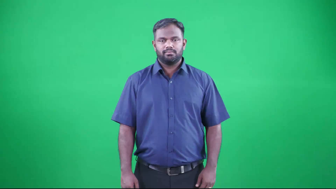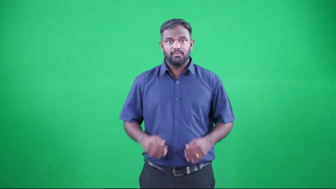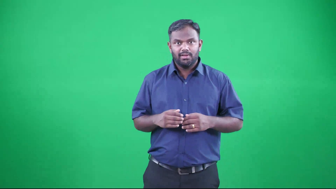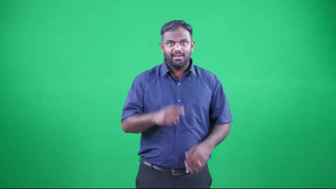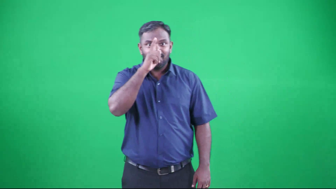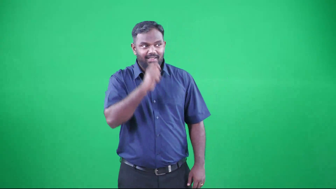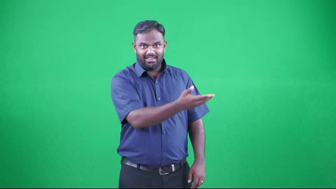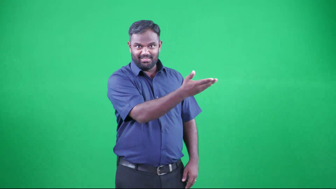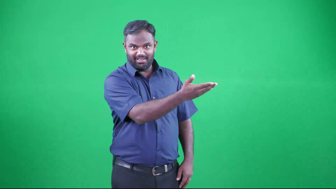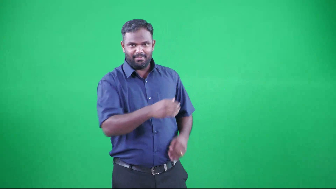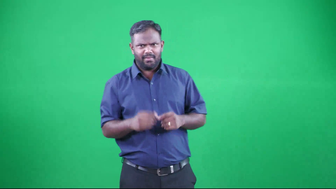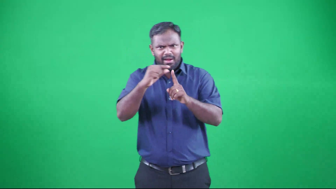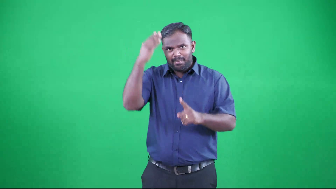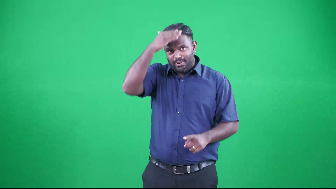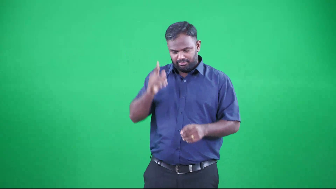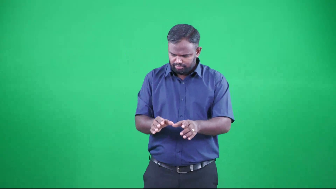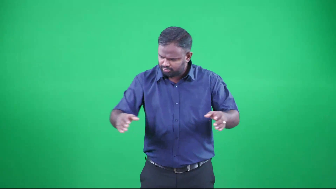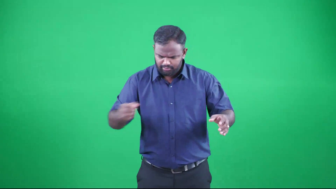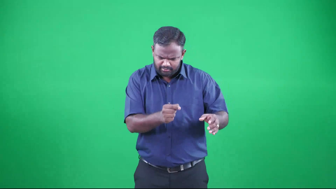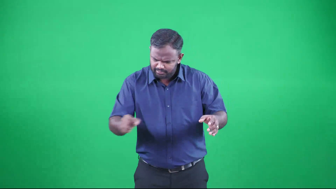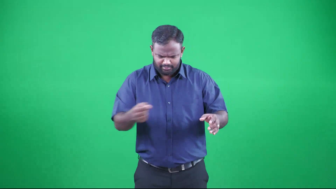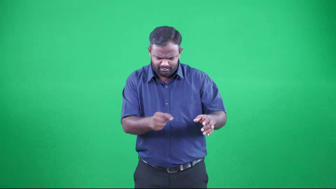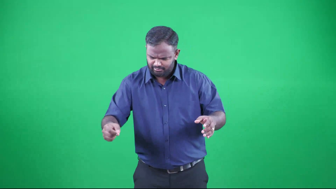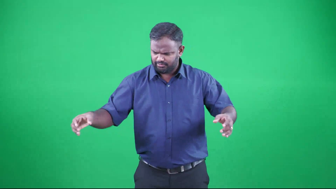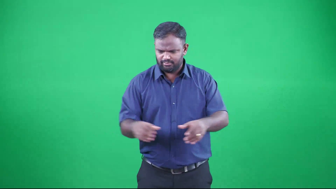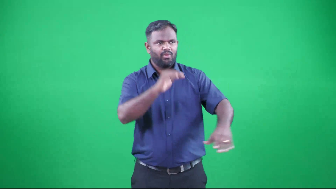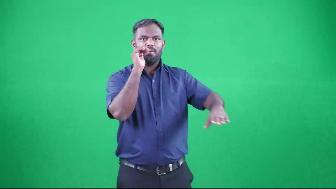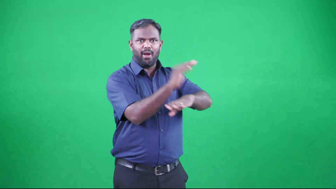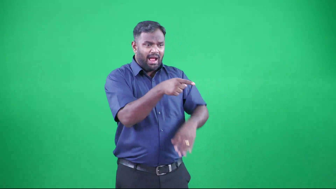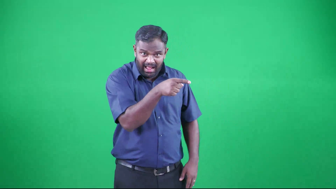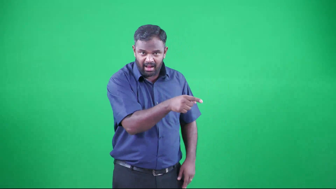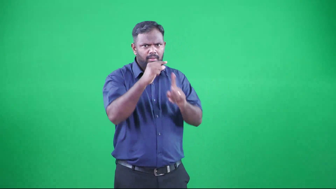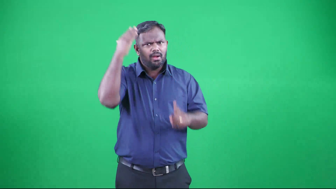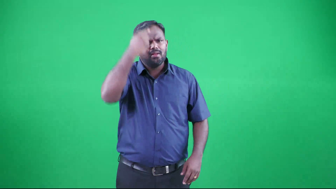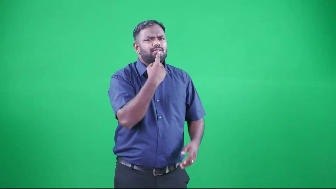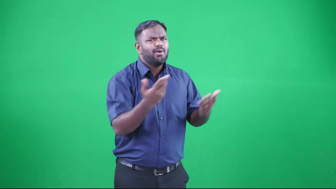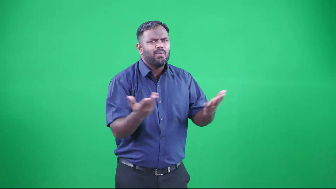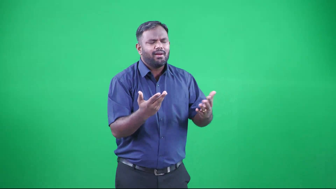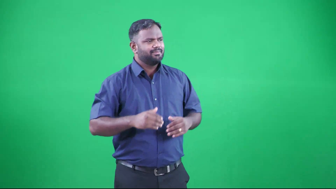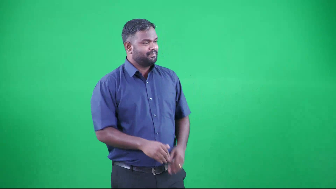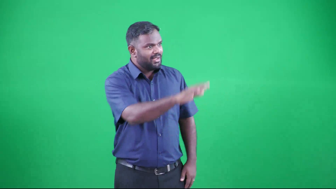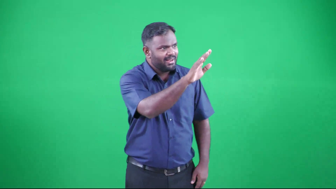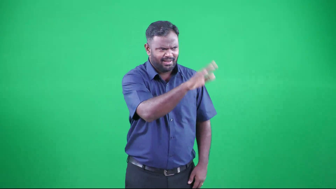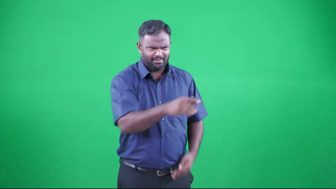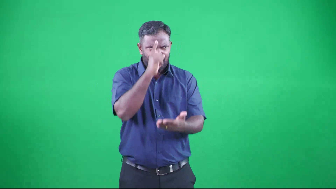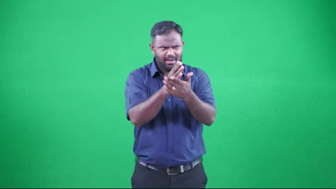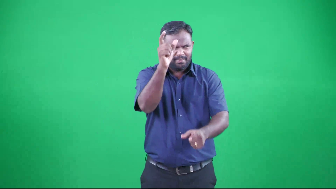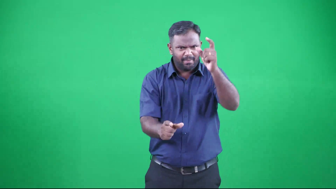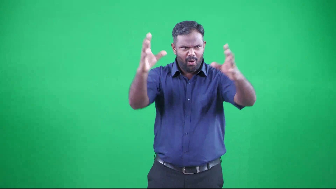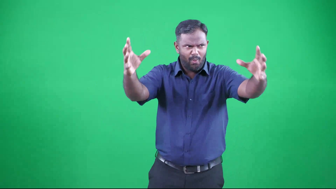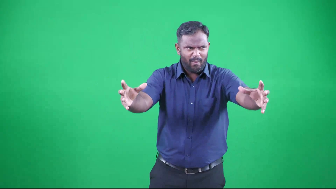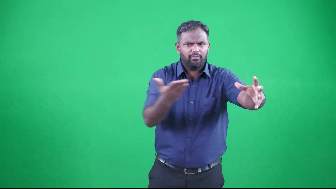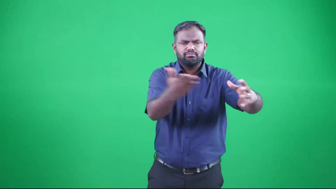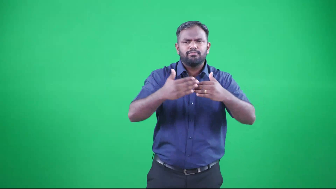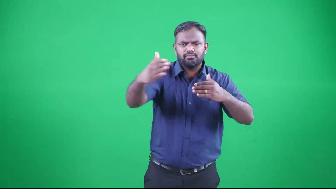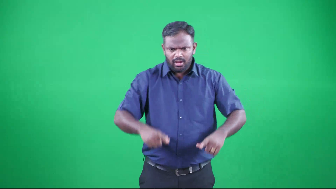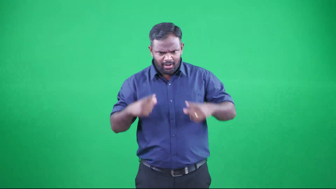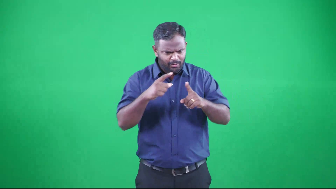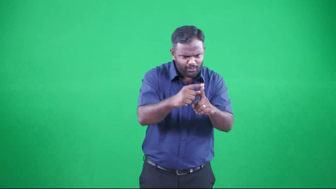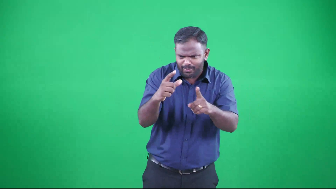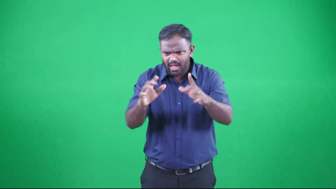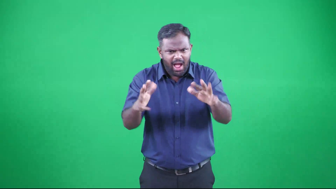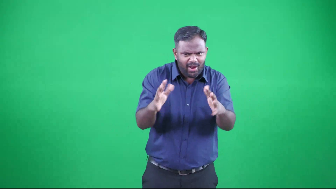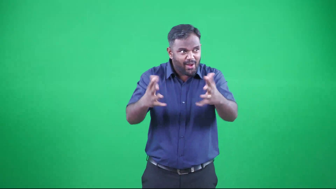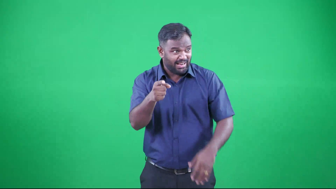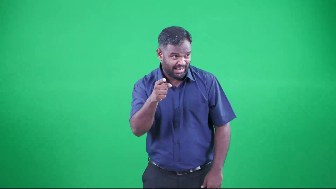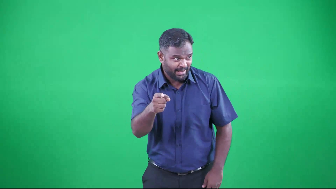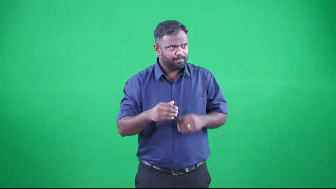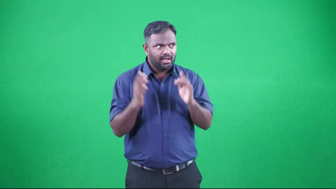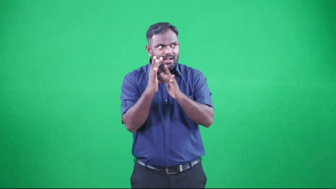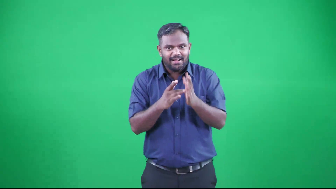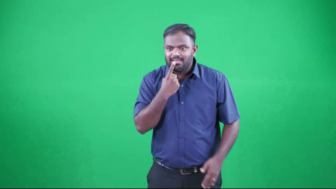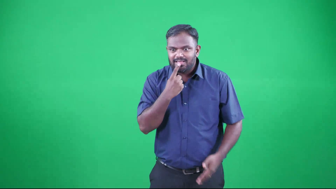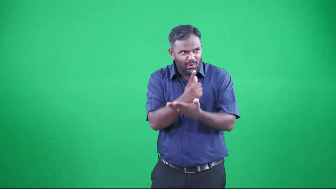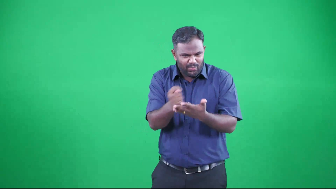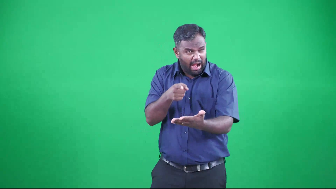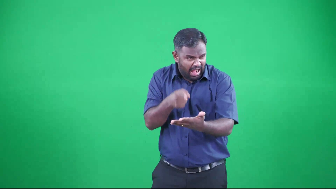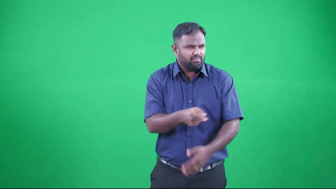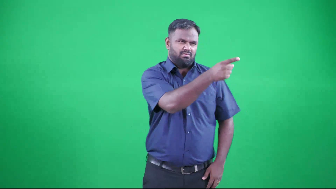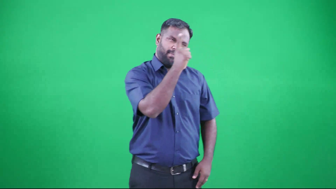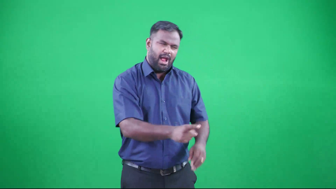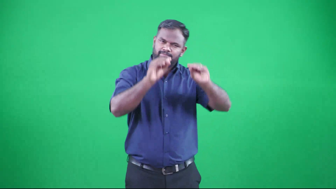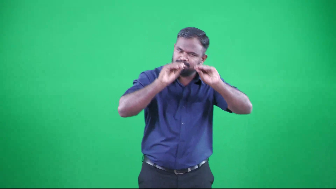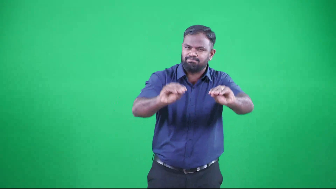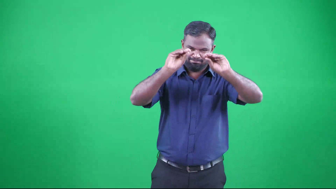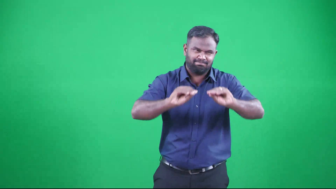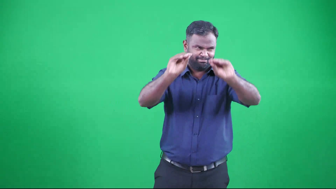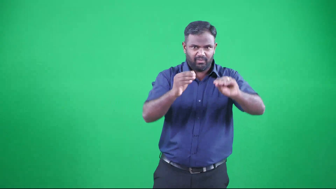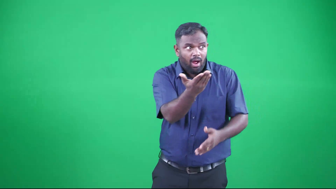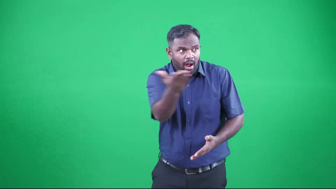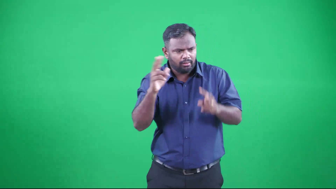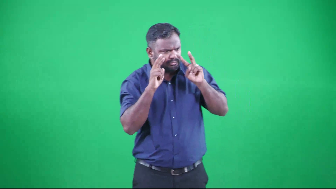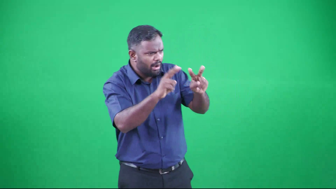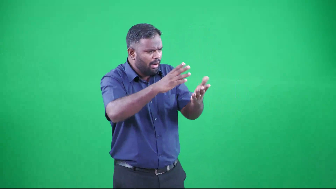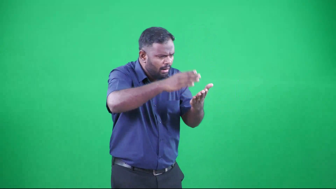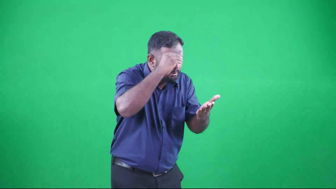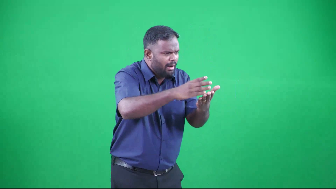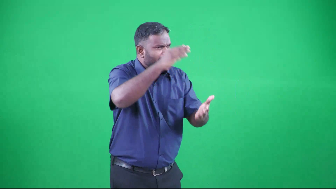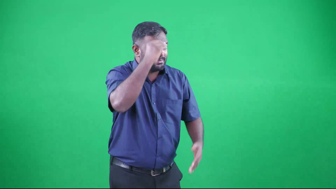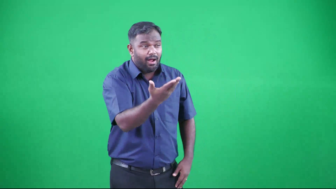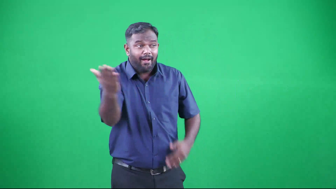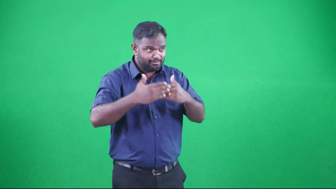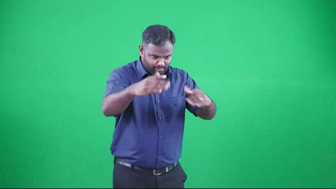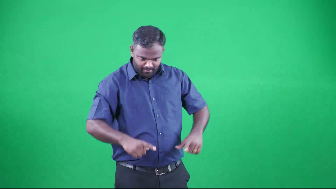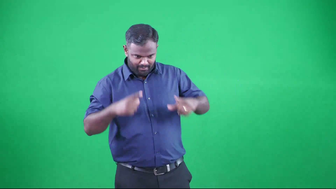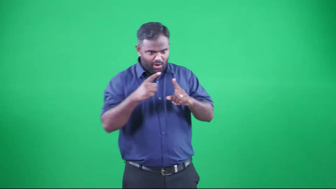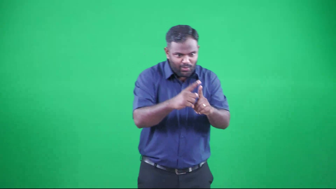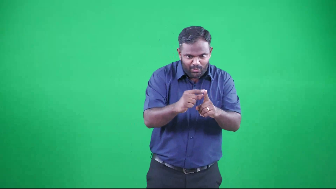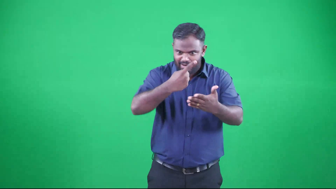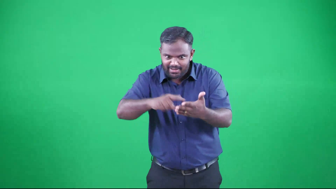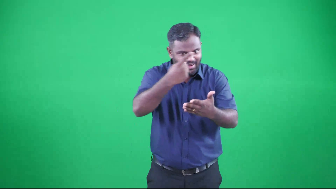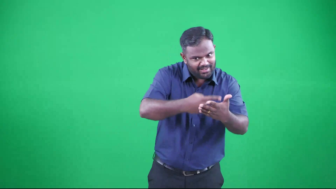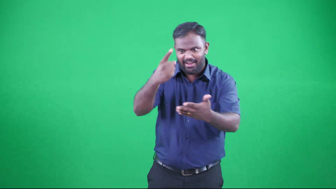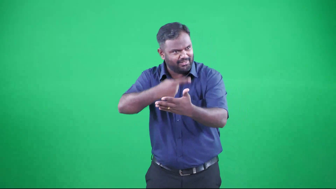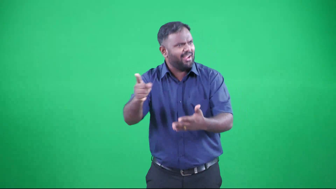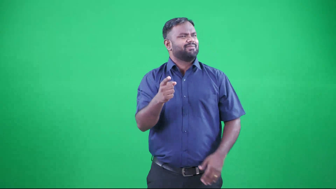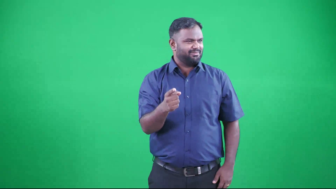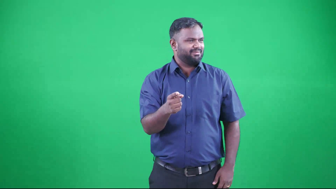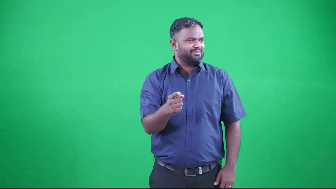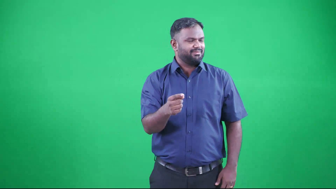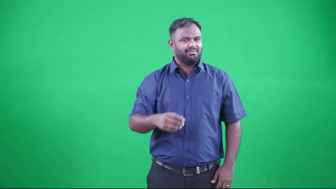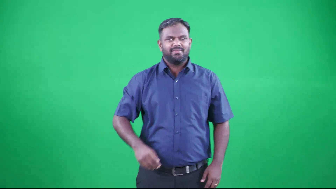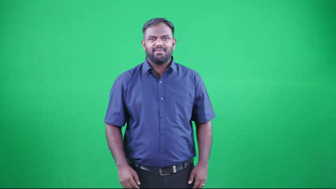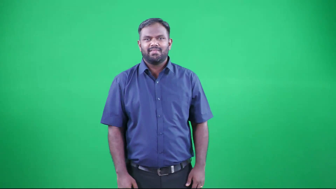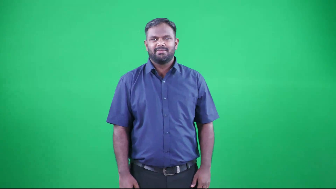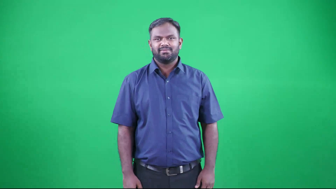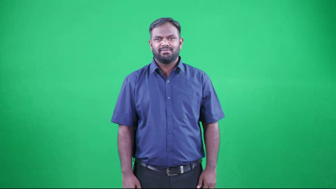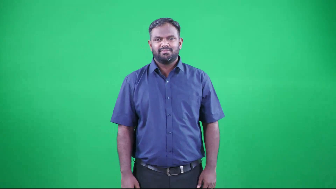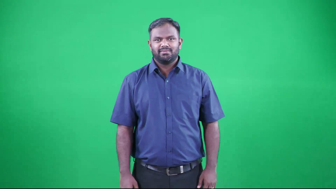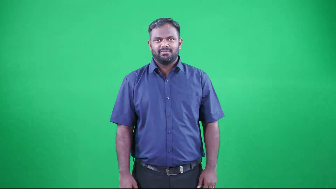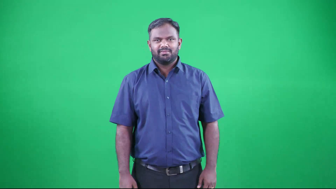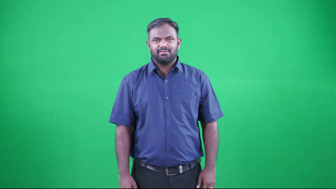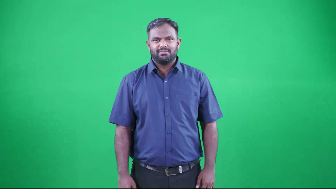But as for you, speak the things that are consistent with sound doctrine.